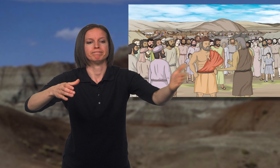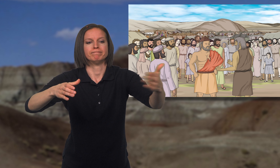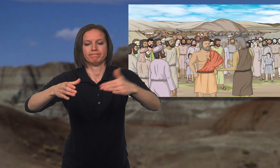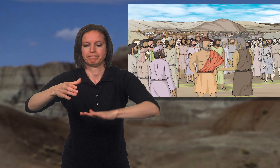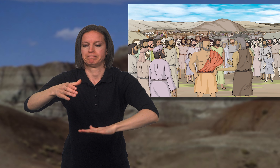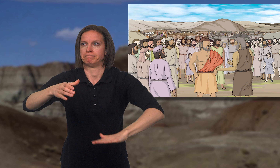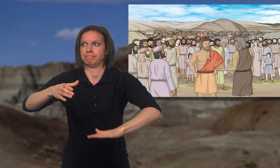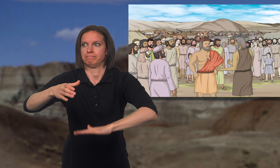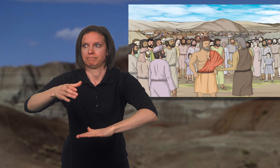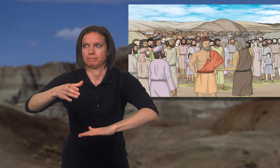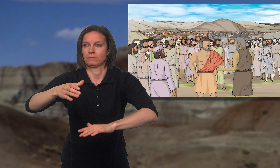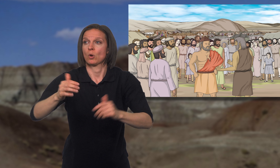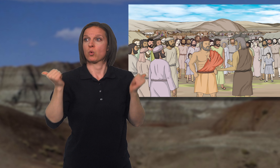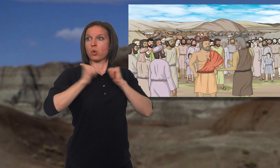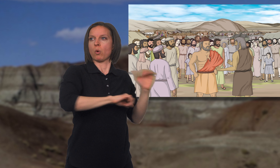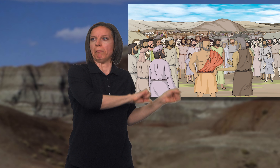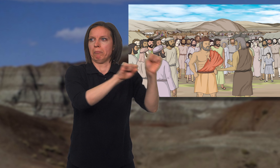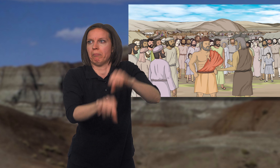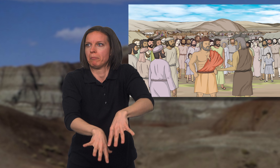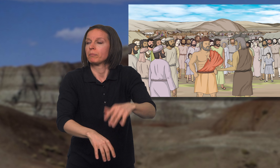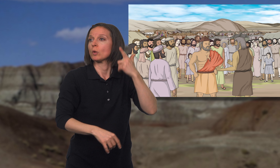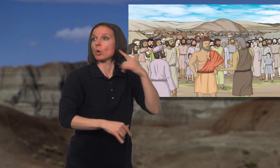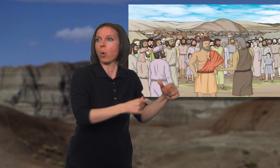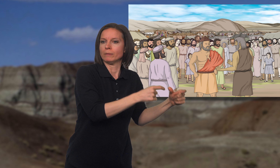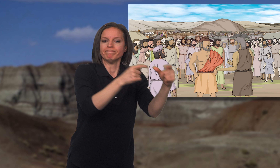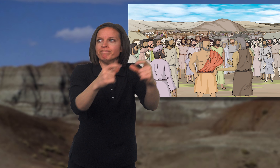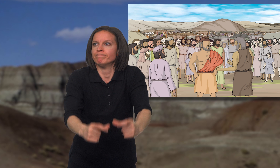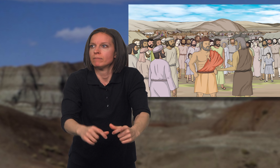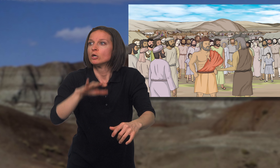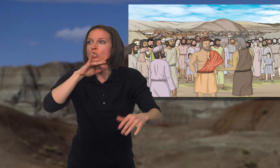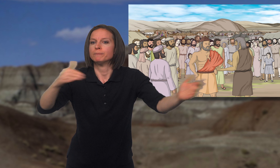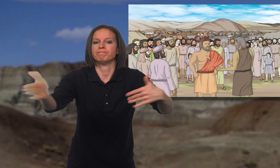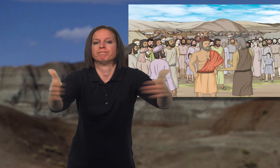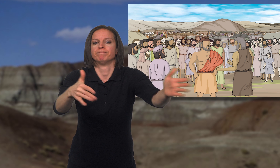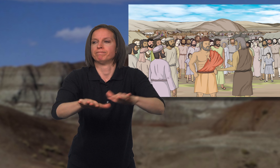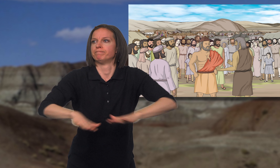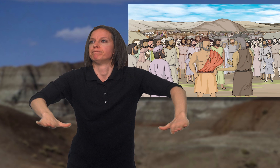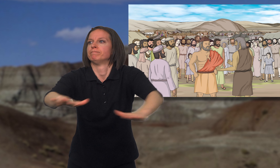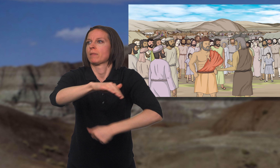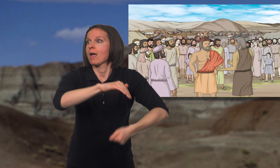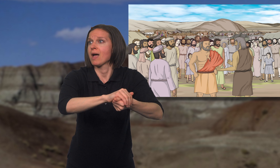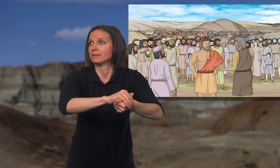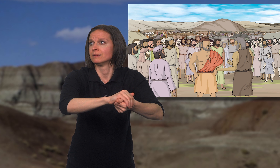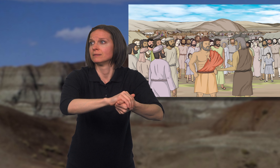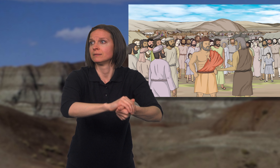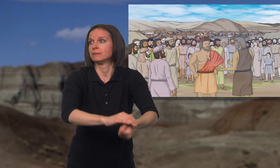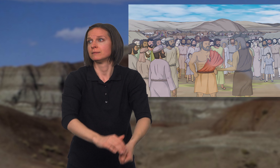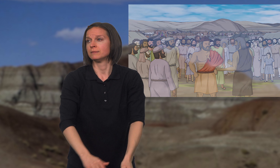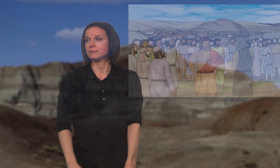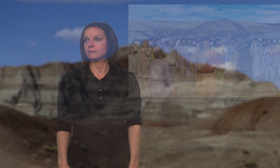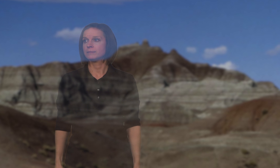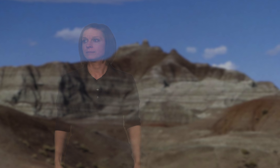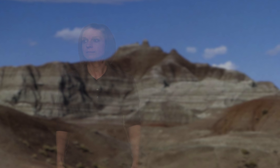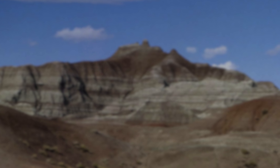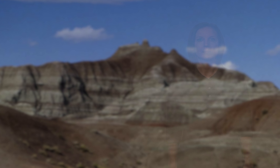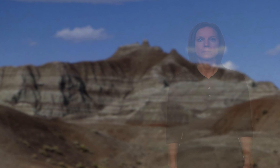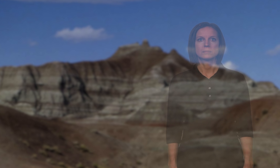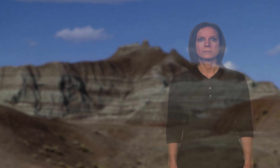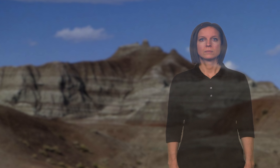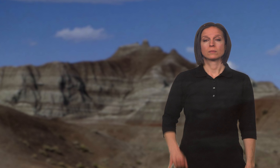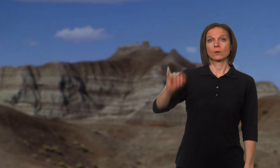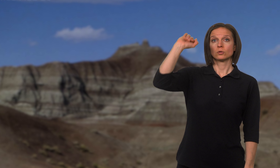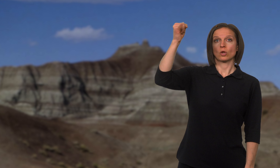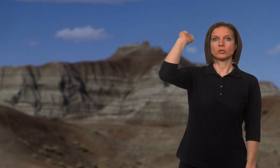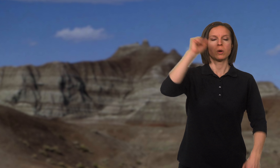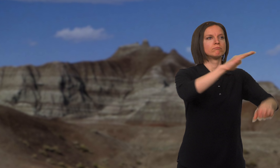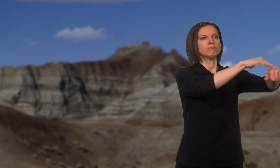They are hidden in the ground inside my tent, with the silver underneath.”